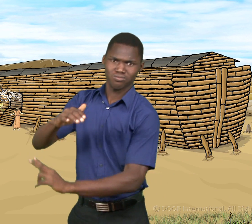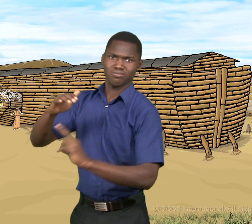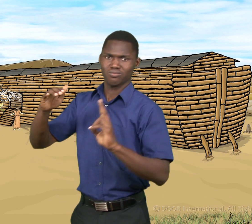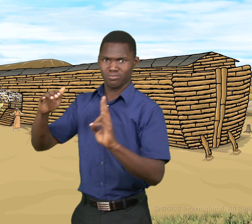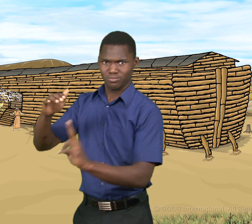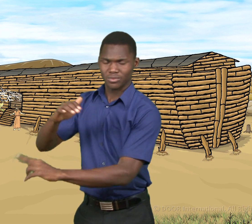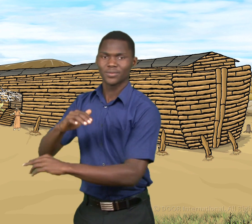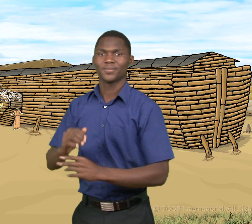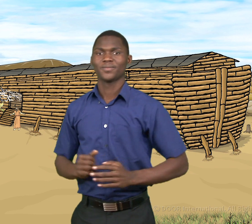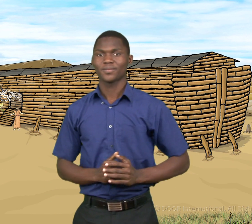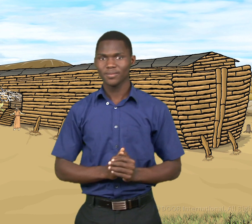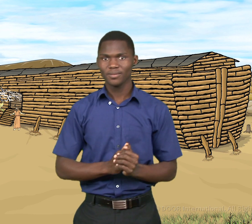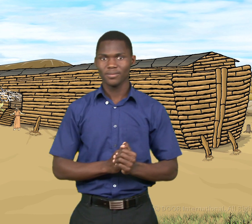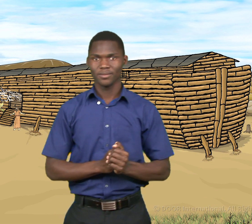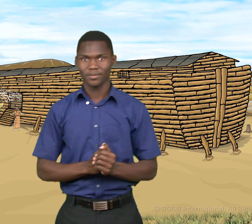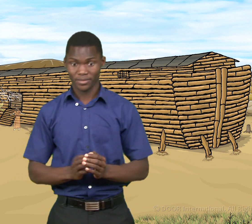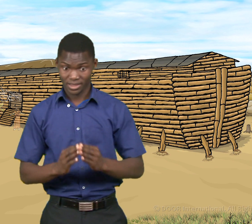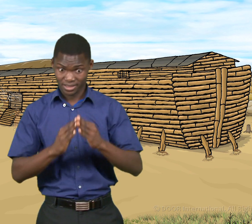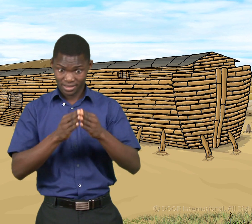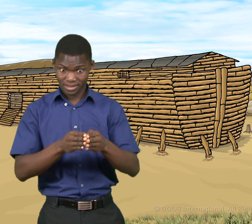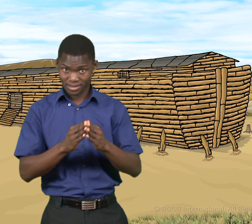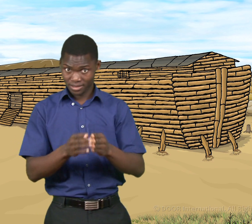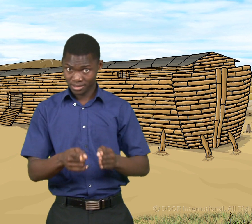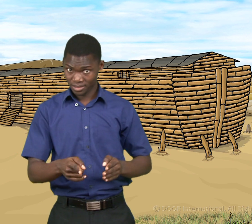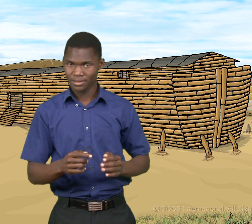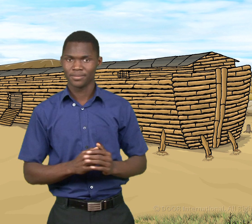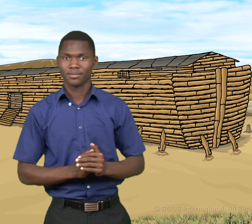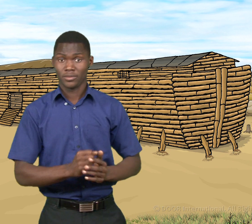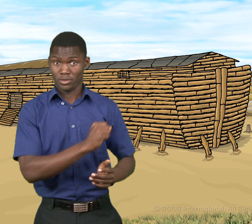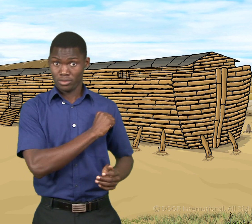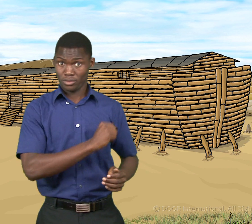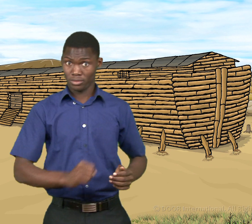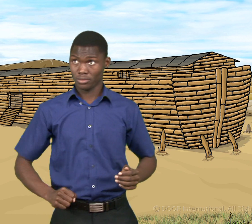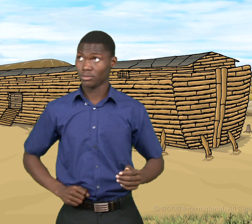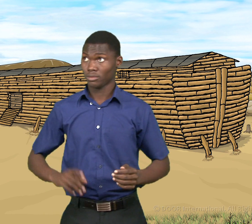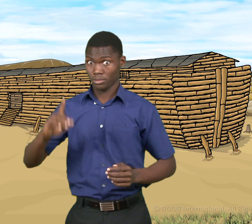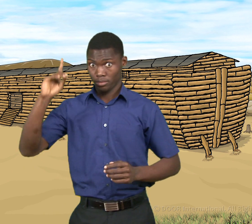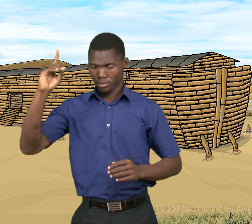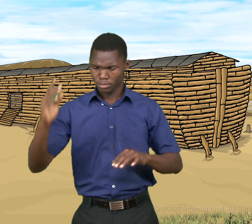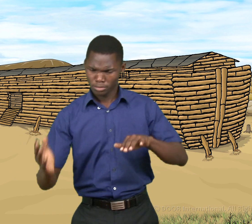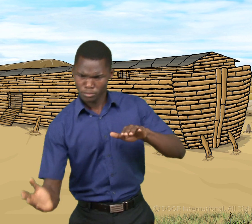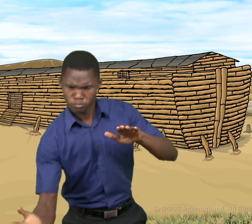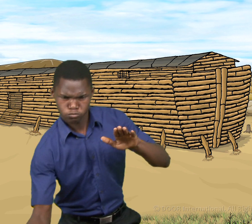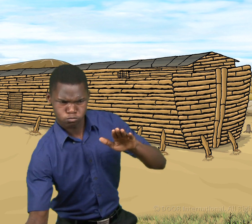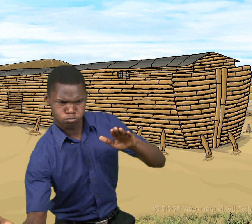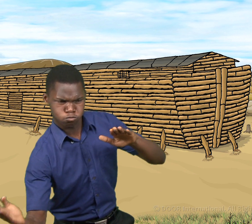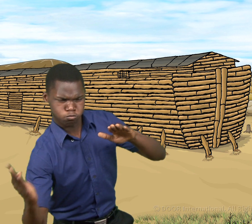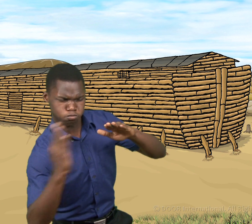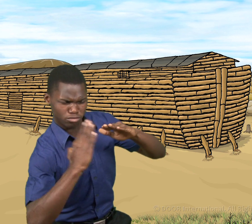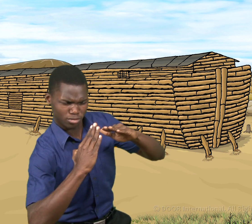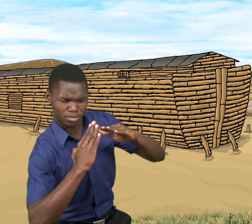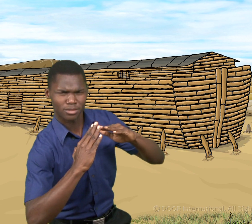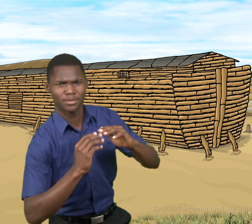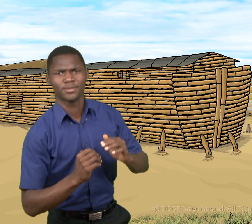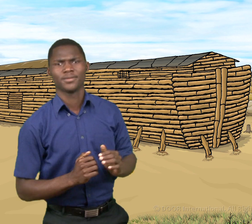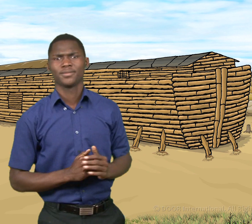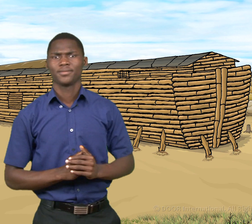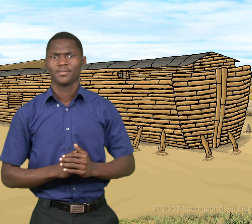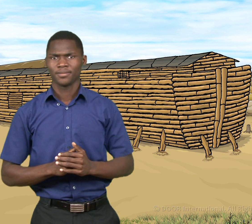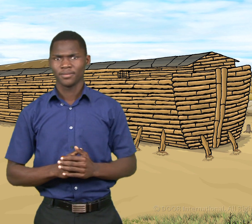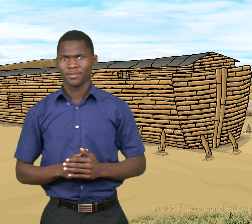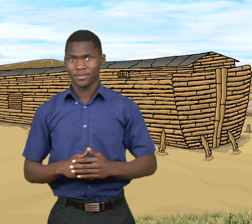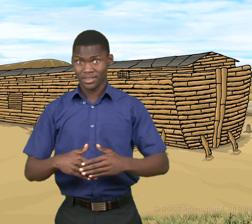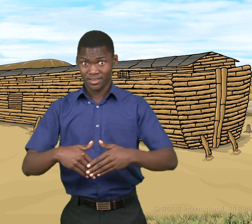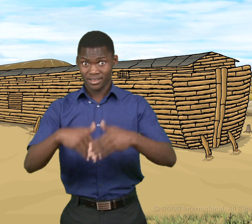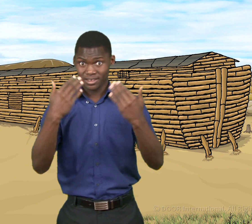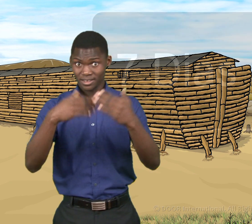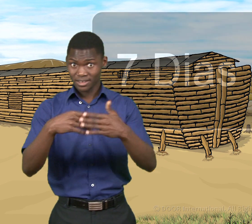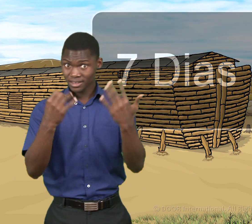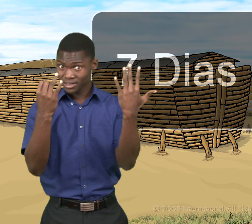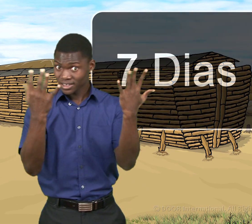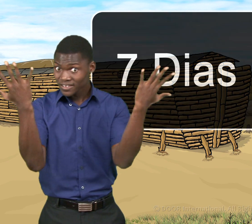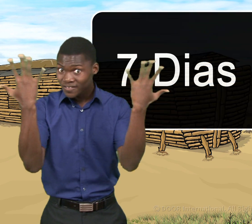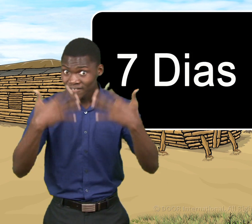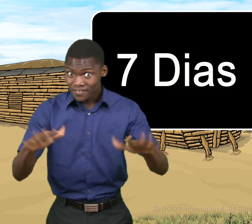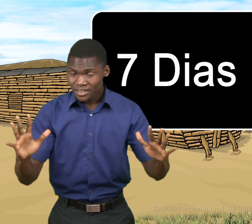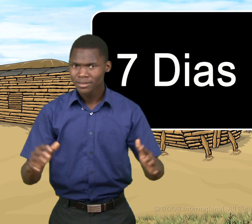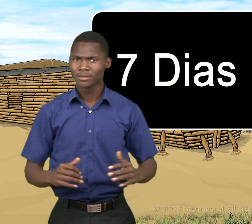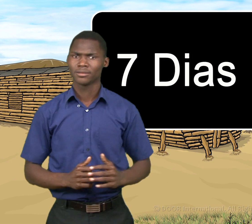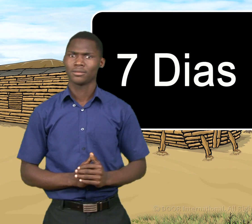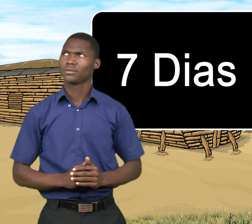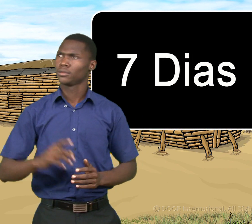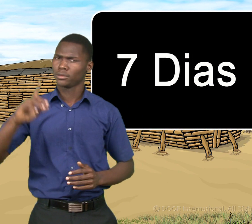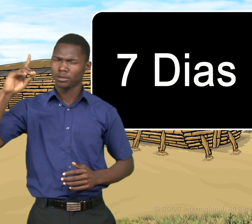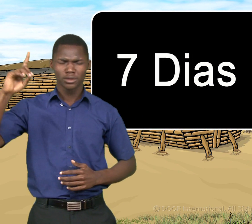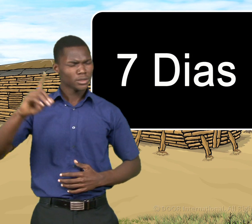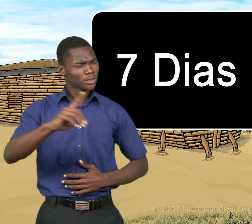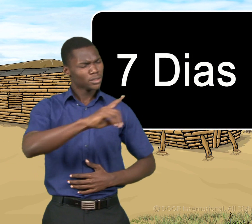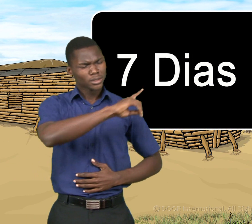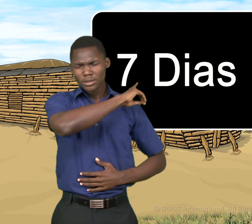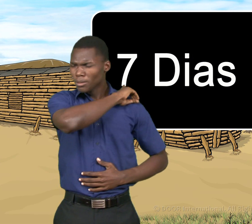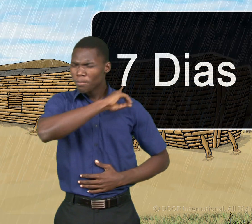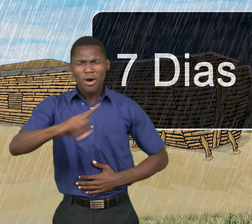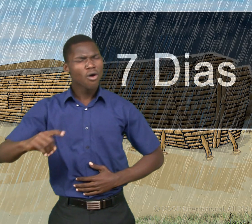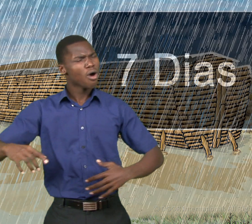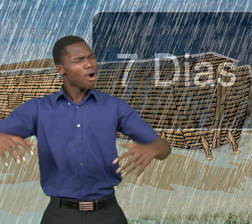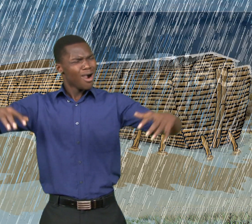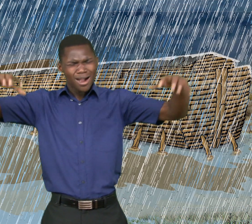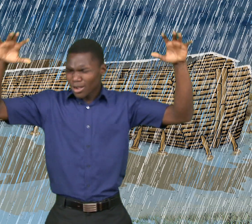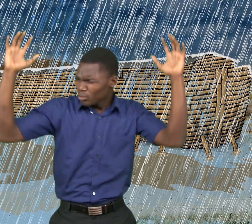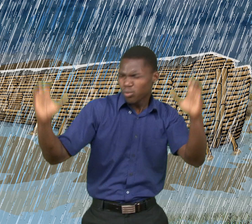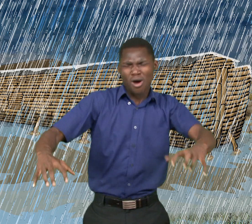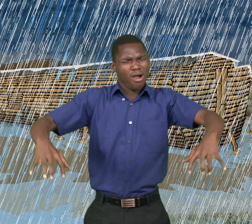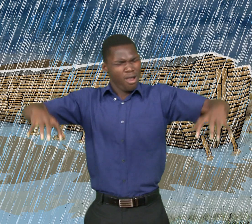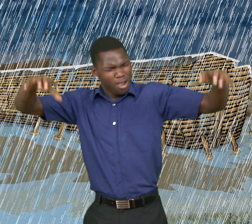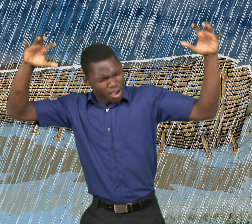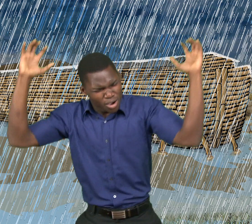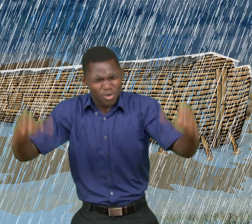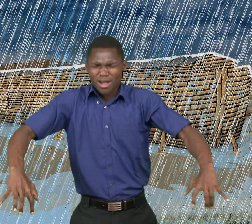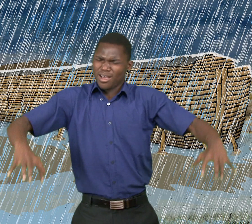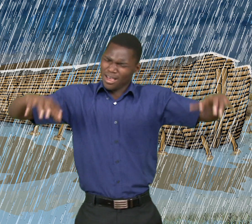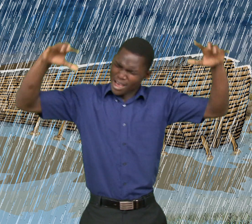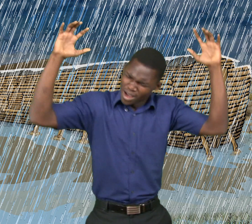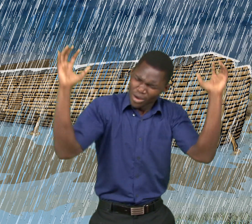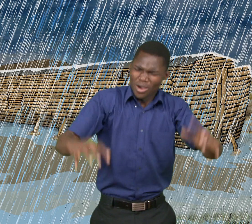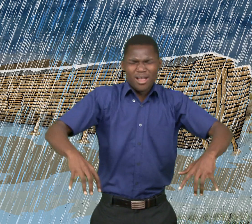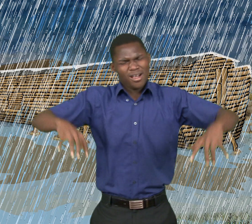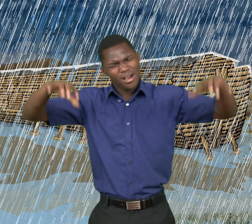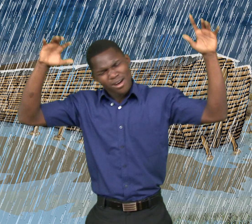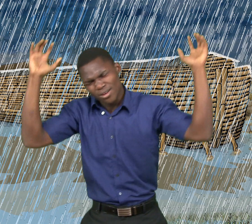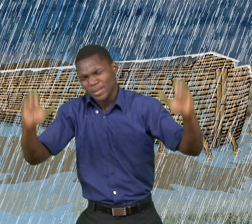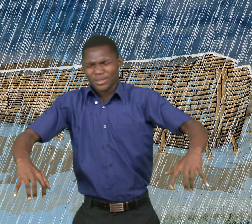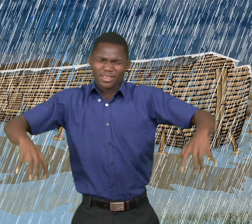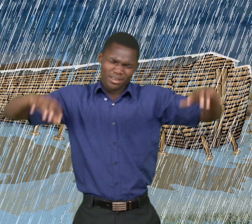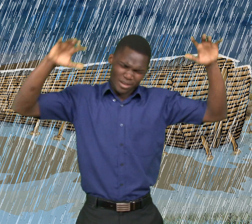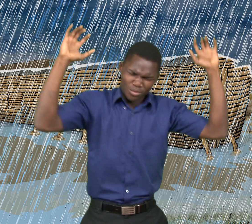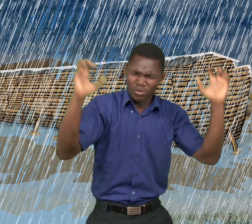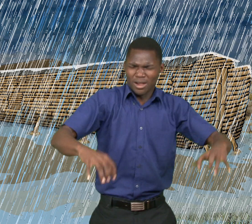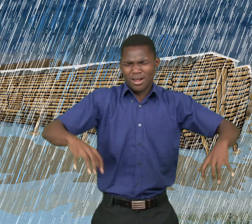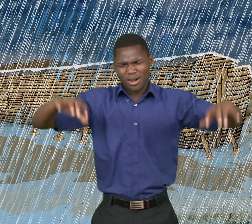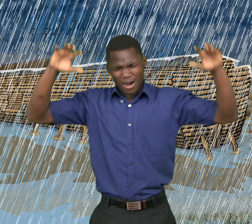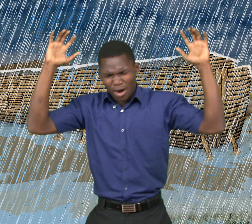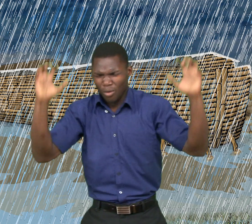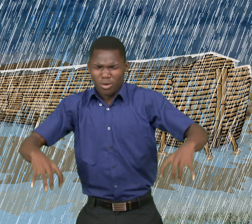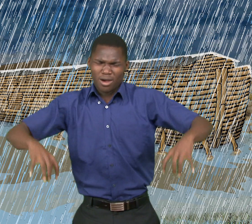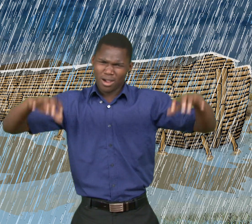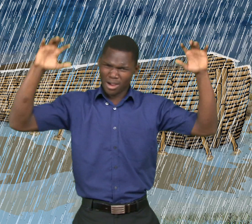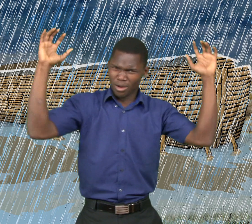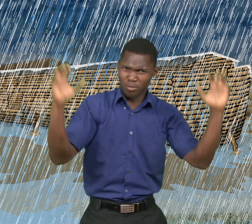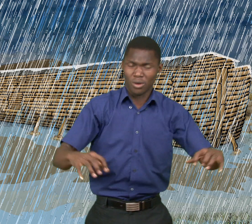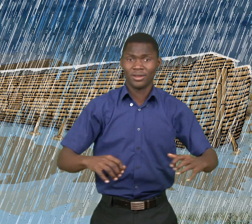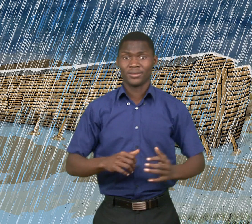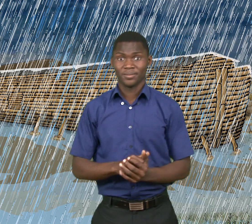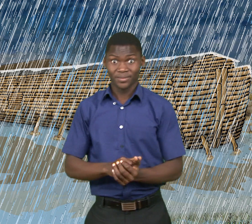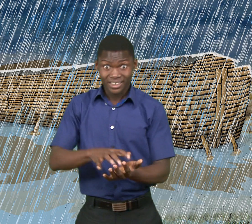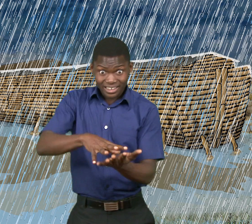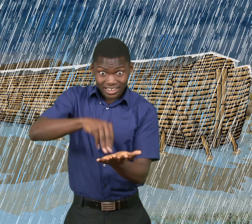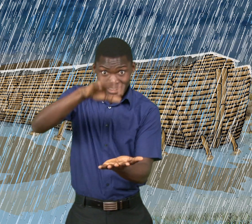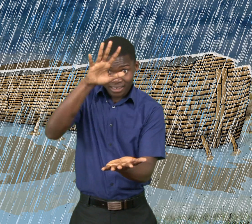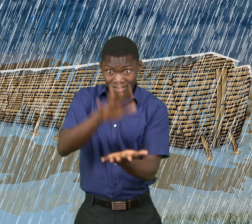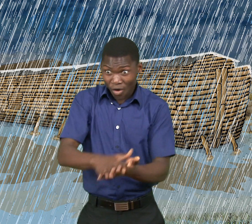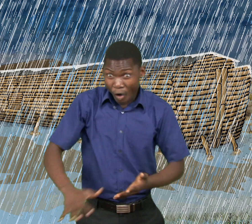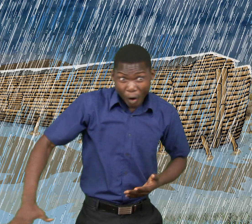And after seven days the floodwaters came upon the earth. In the six hundredth year of Noah’s life, on the seventeenth day of the second month, all the fountains of the great deep burst forth, and the floodgates of the heavens were opened. And the rain fell upon the earth for forty days and forty nights.